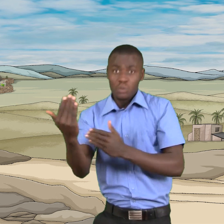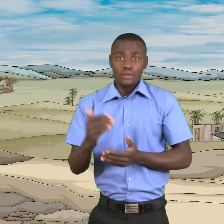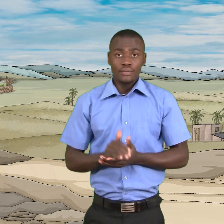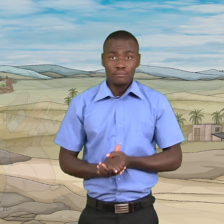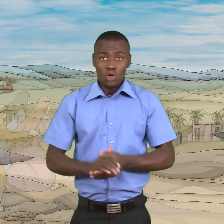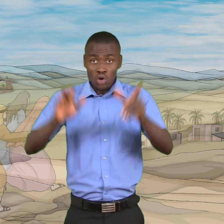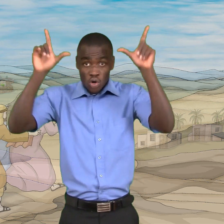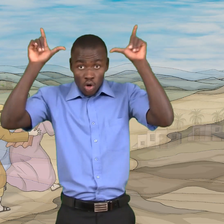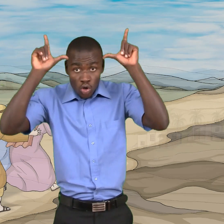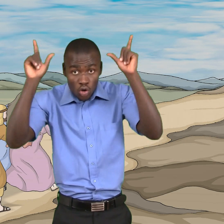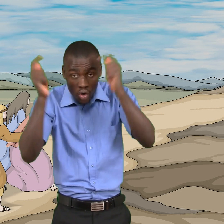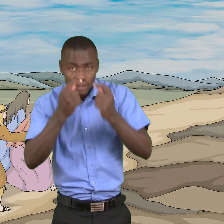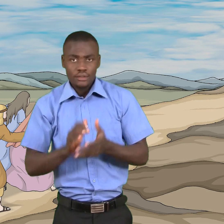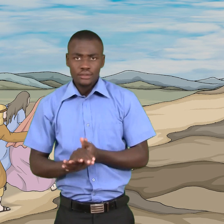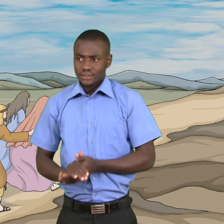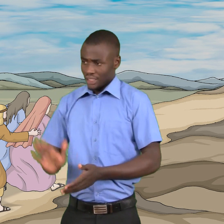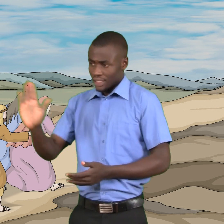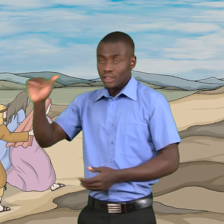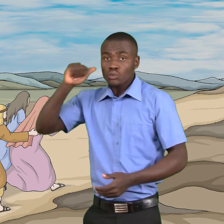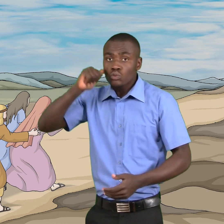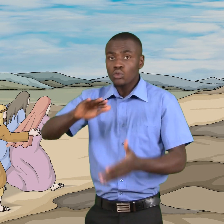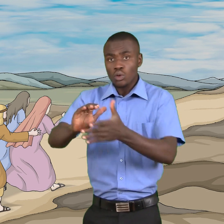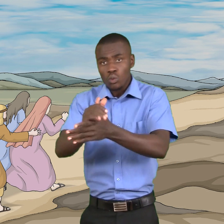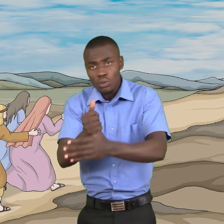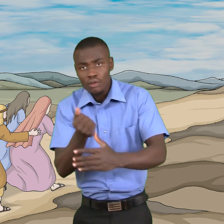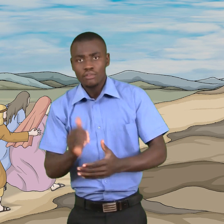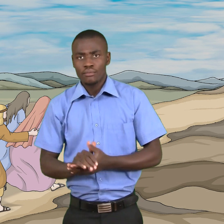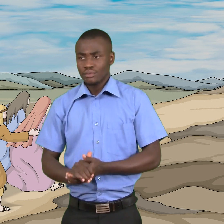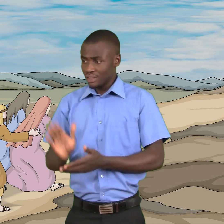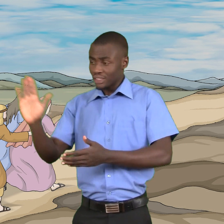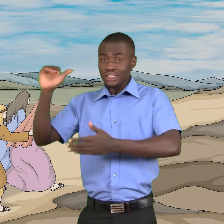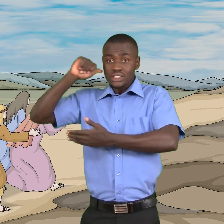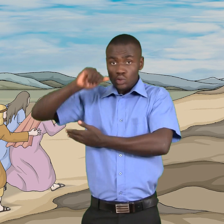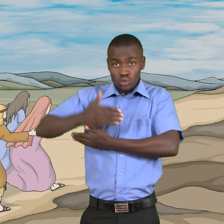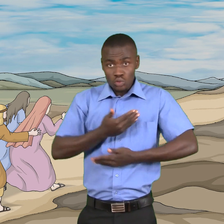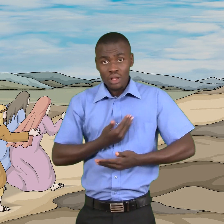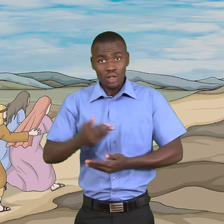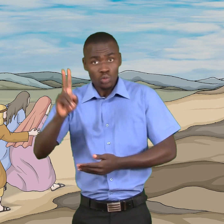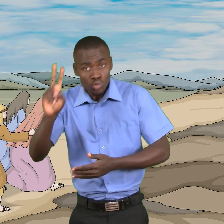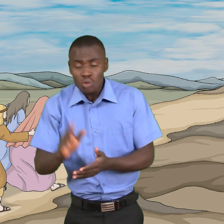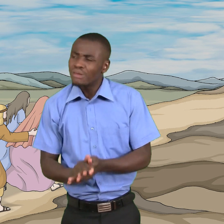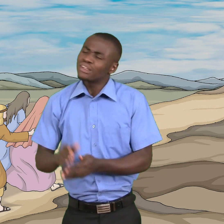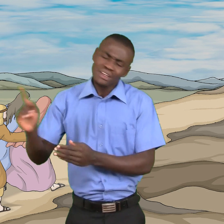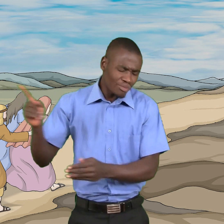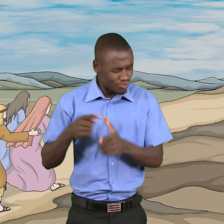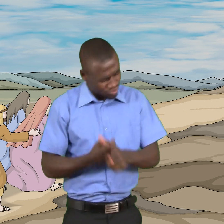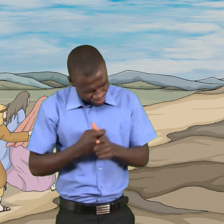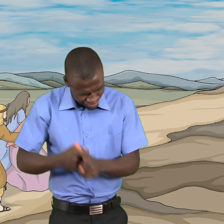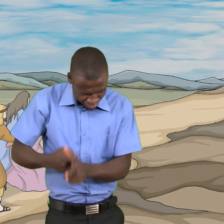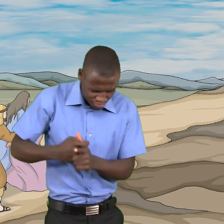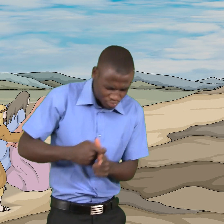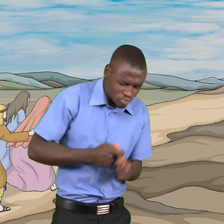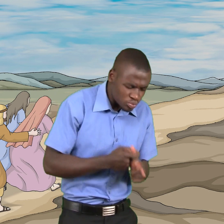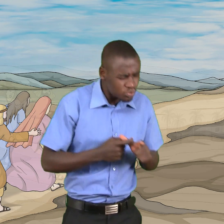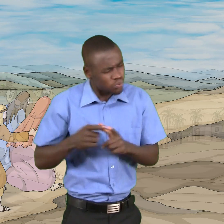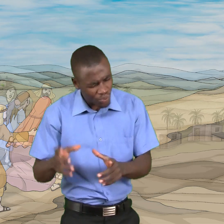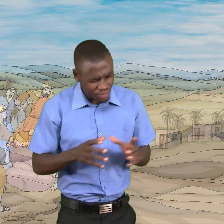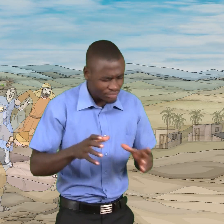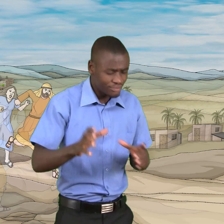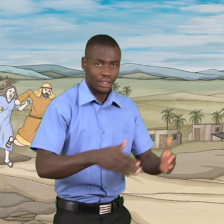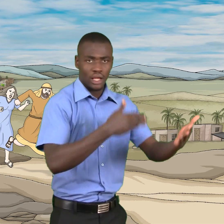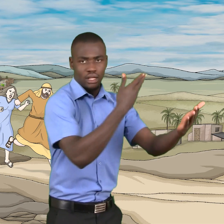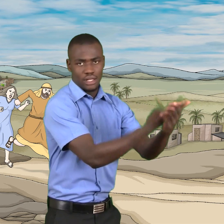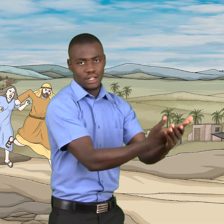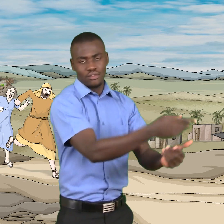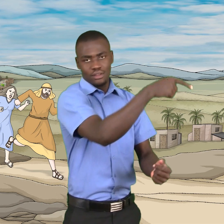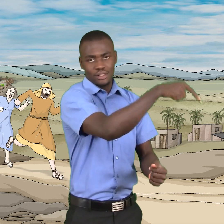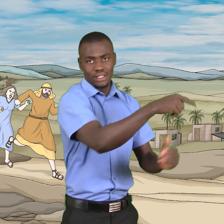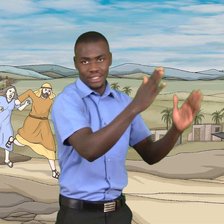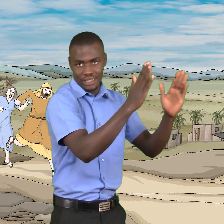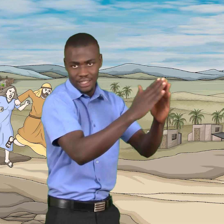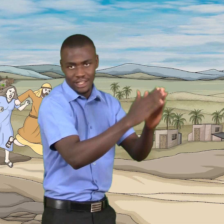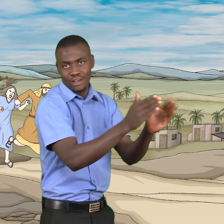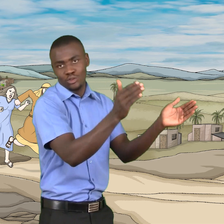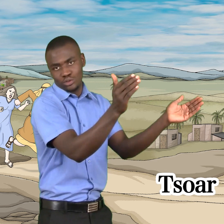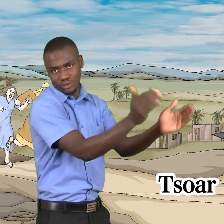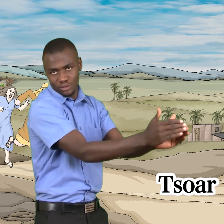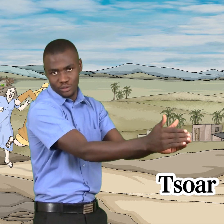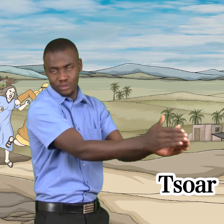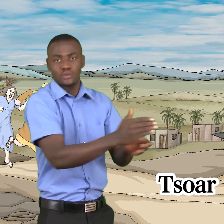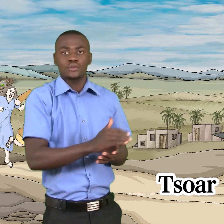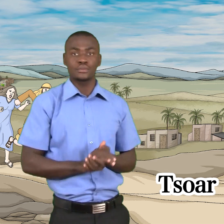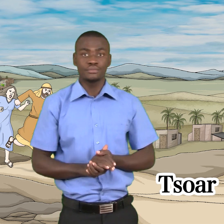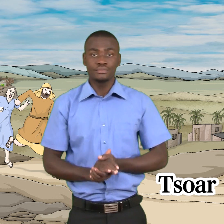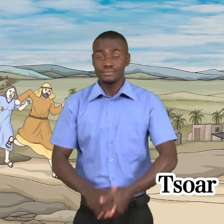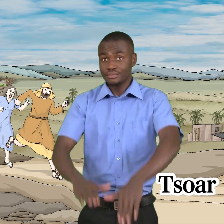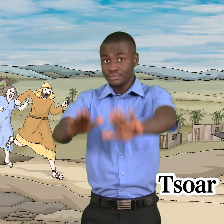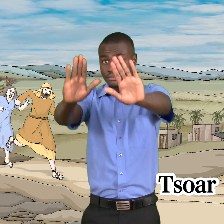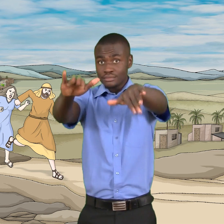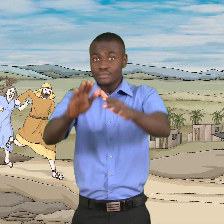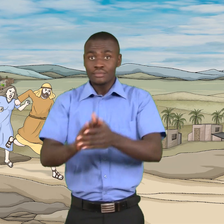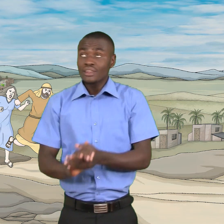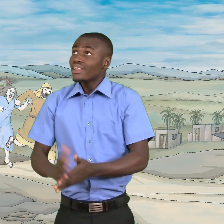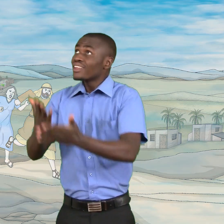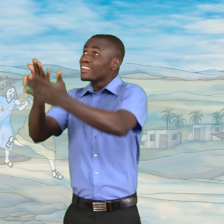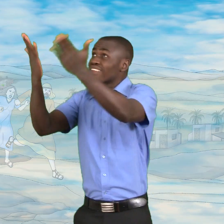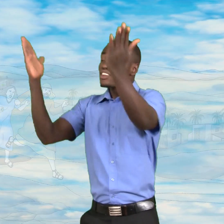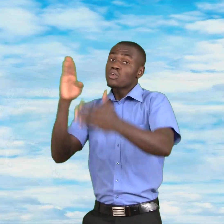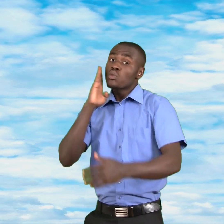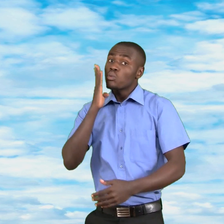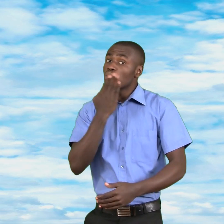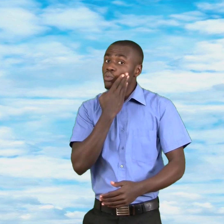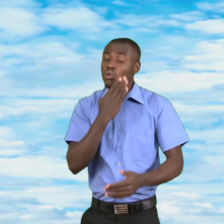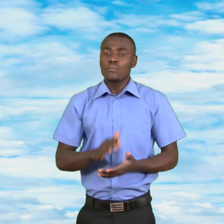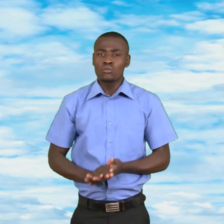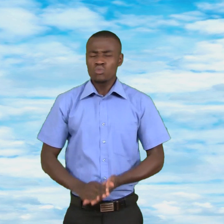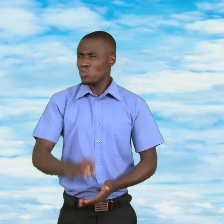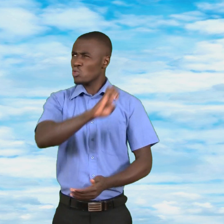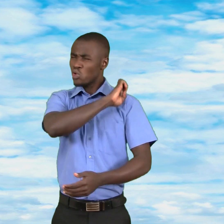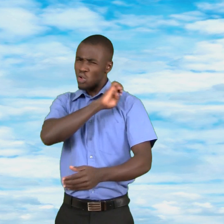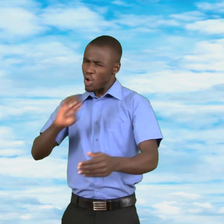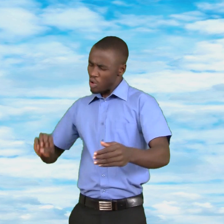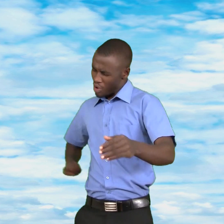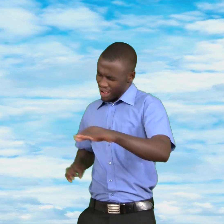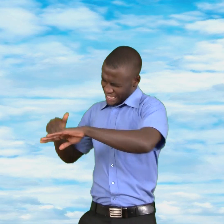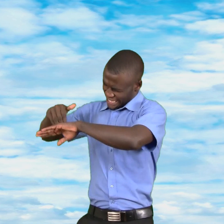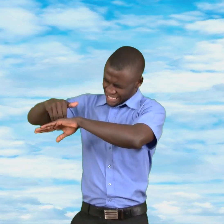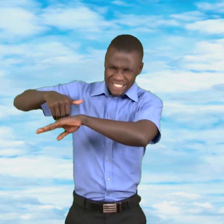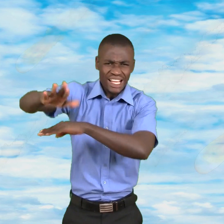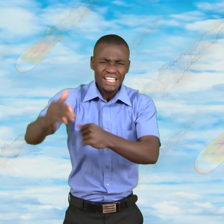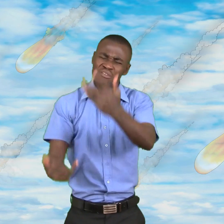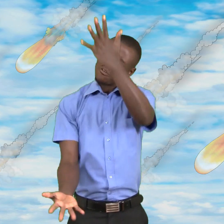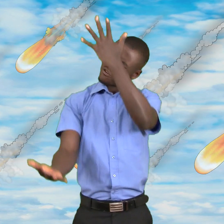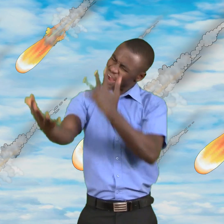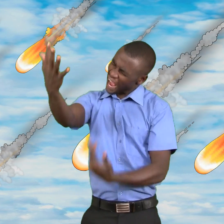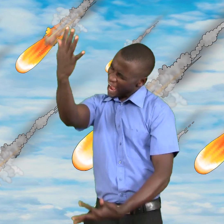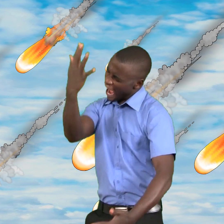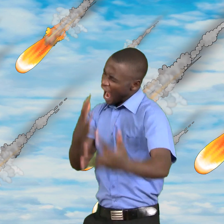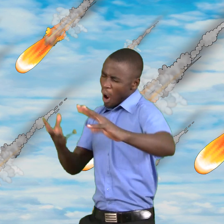And by the time the sun had risen over the land, Lot had reached Zoar.